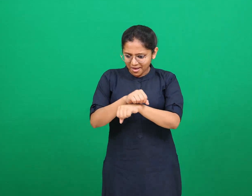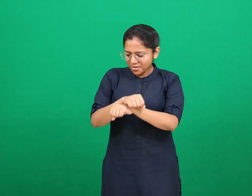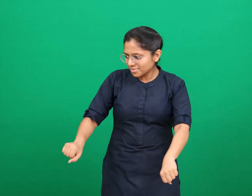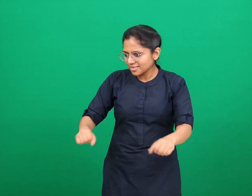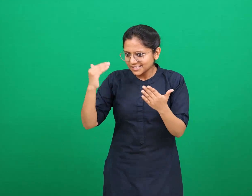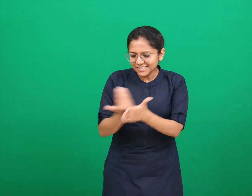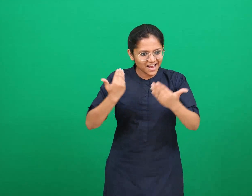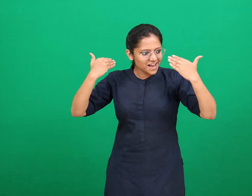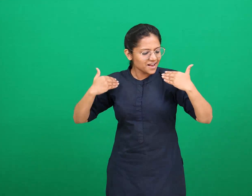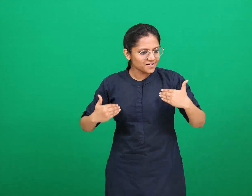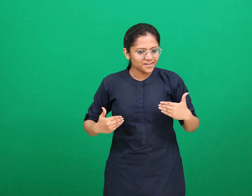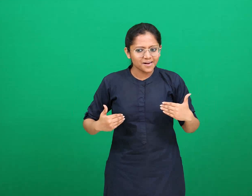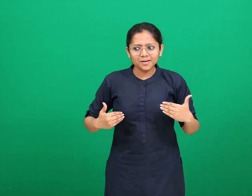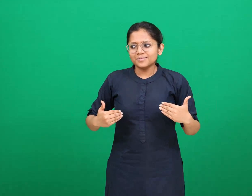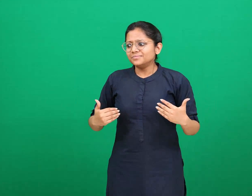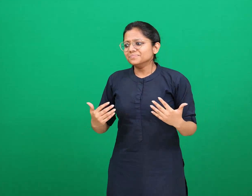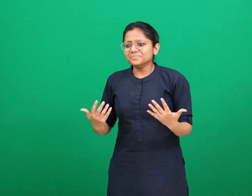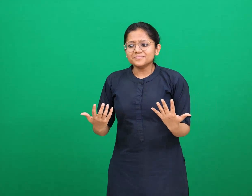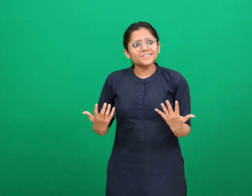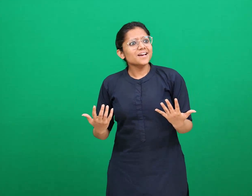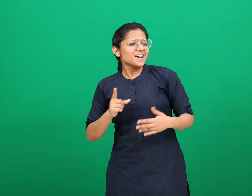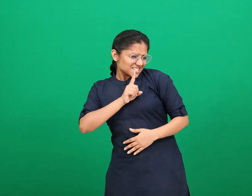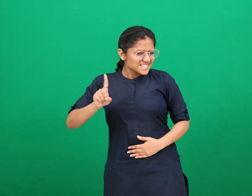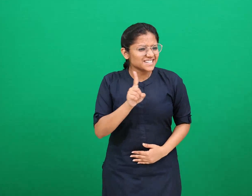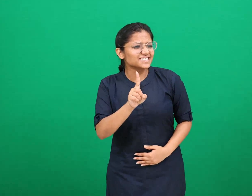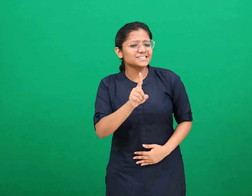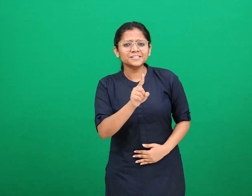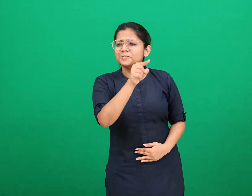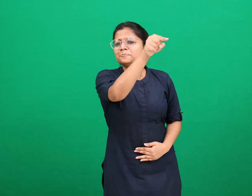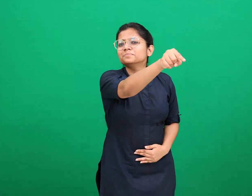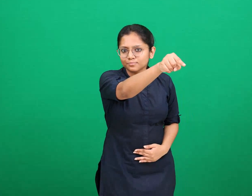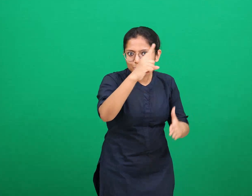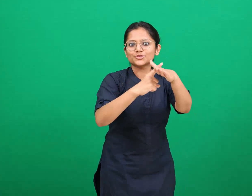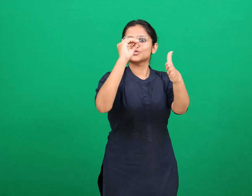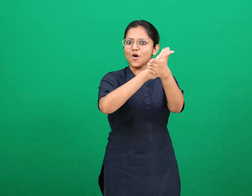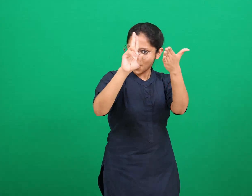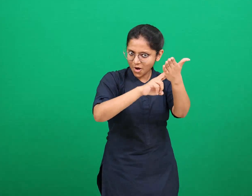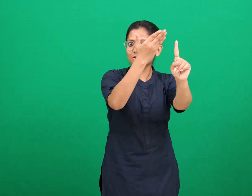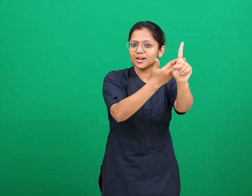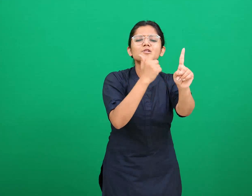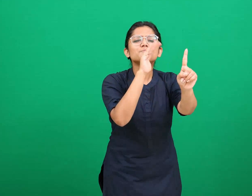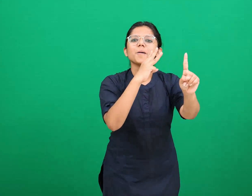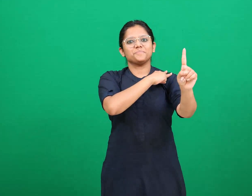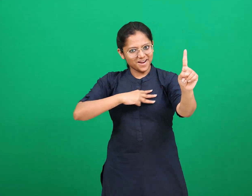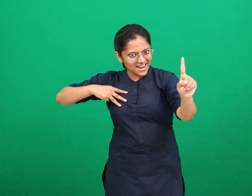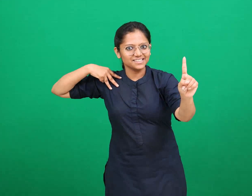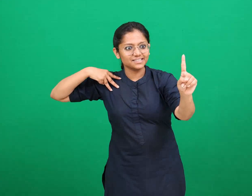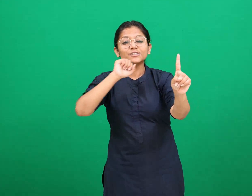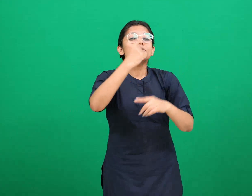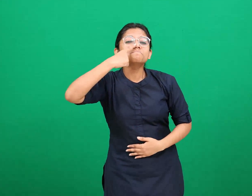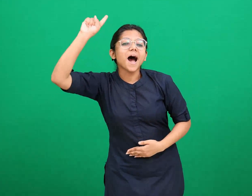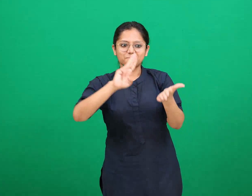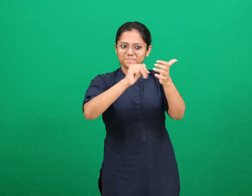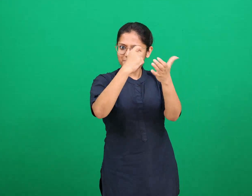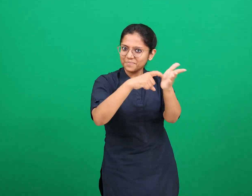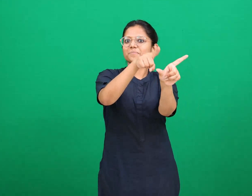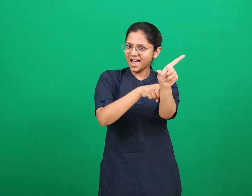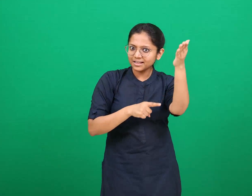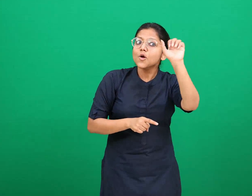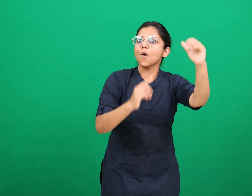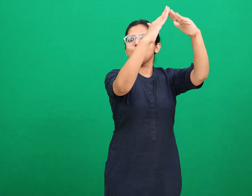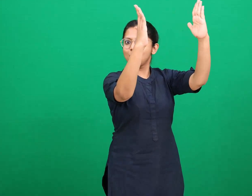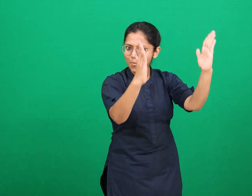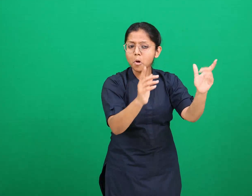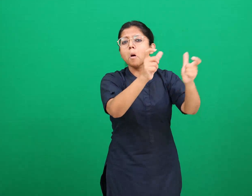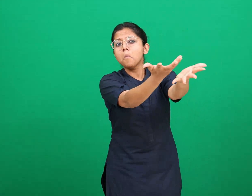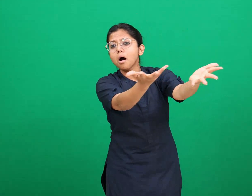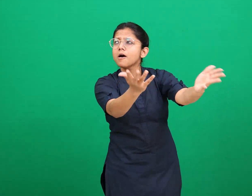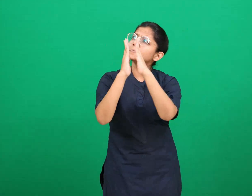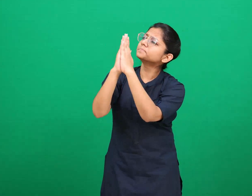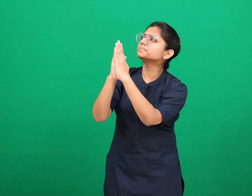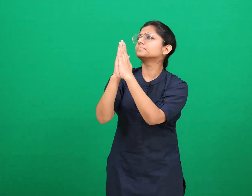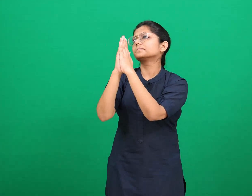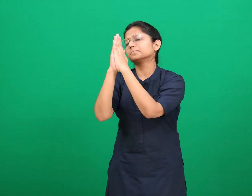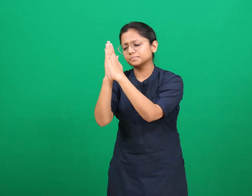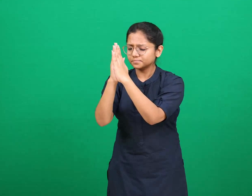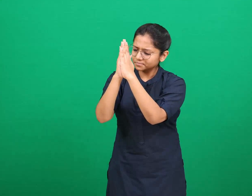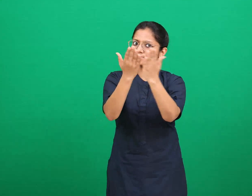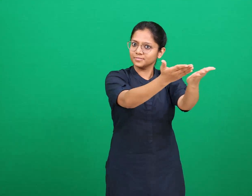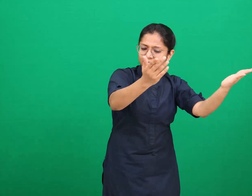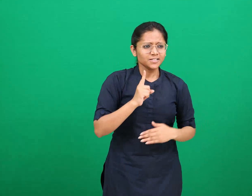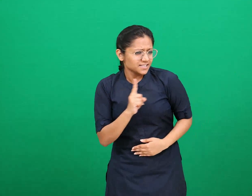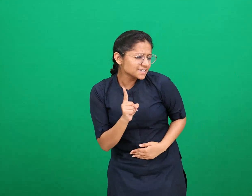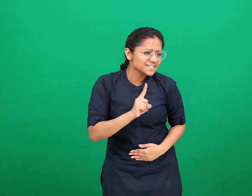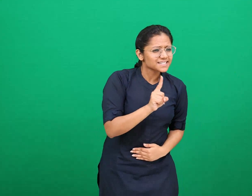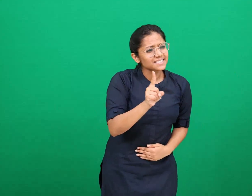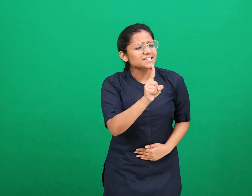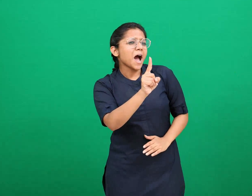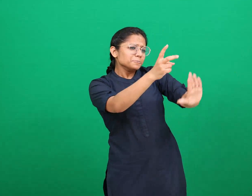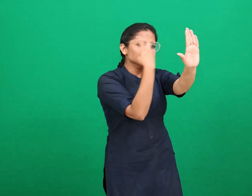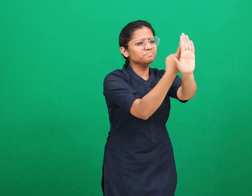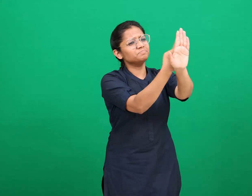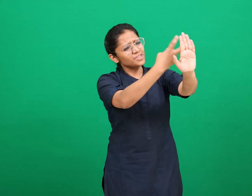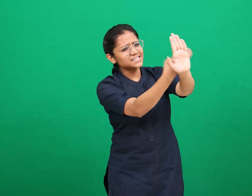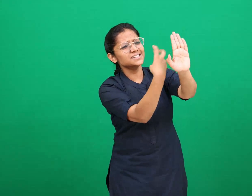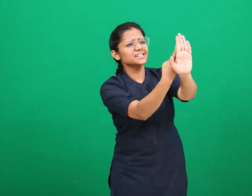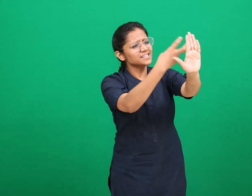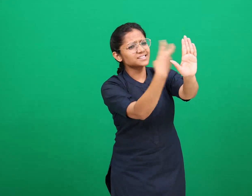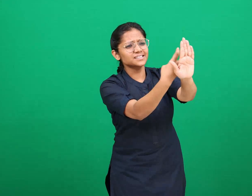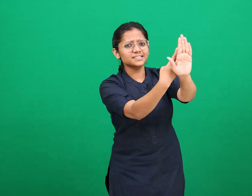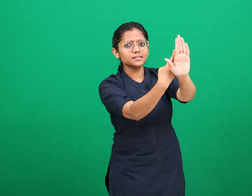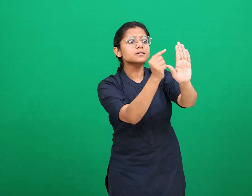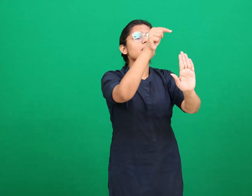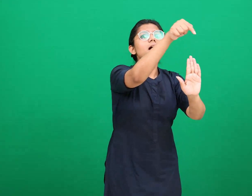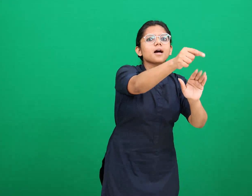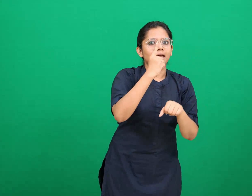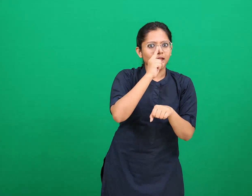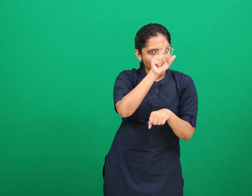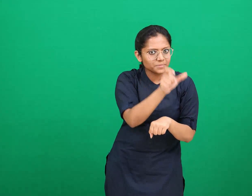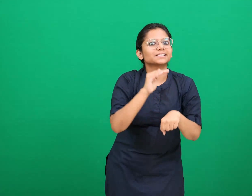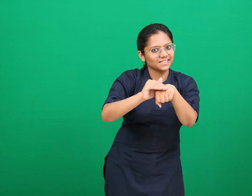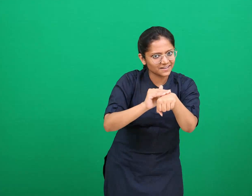And when he had realized this, he went to the house of Mary the mother of John, also called Mark, where many people had gathered together and were praying.